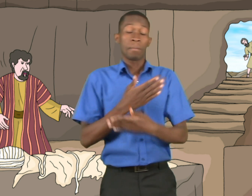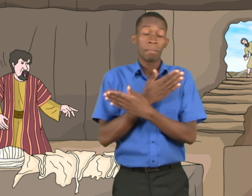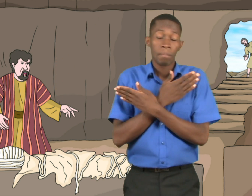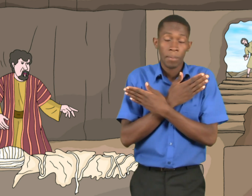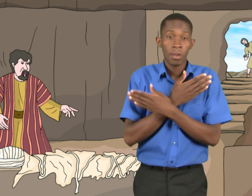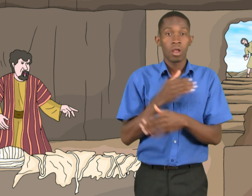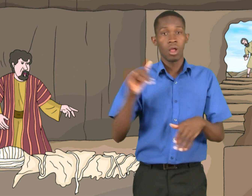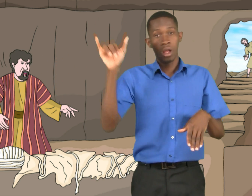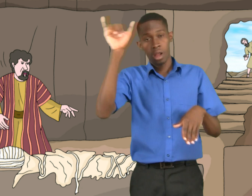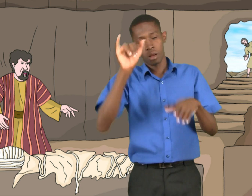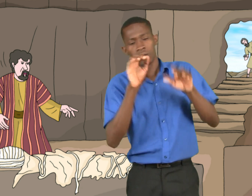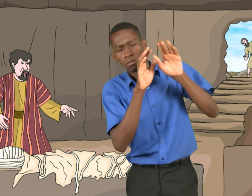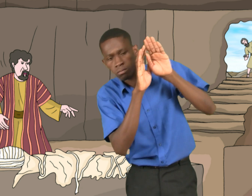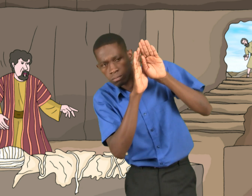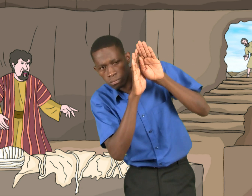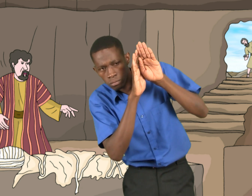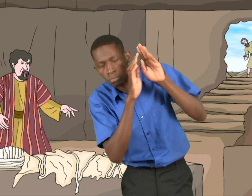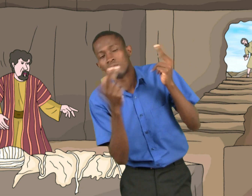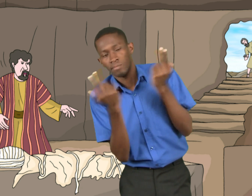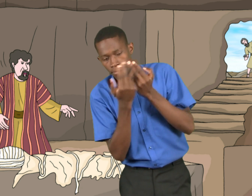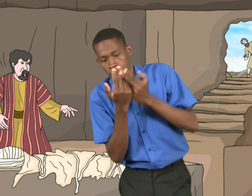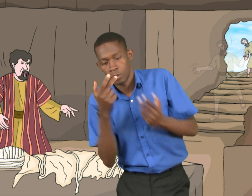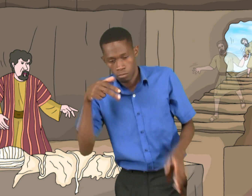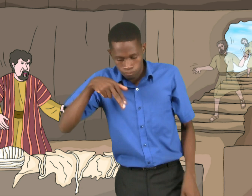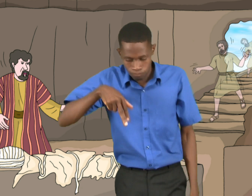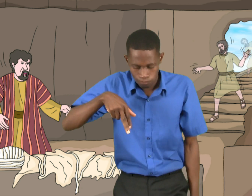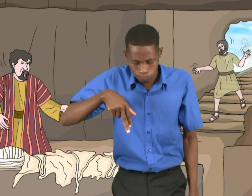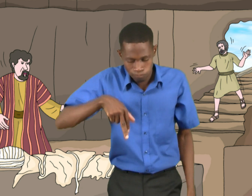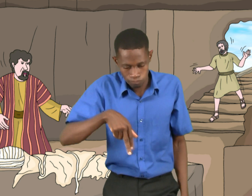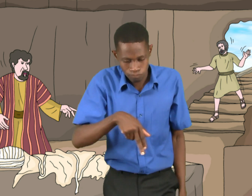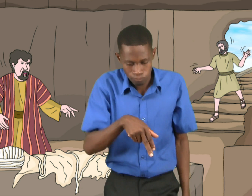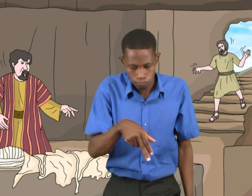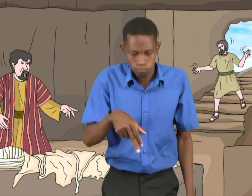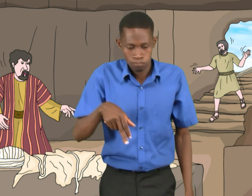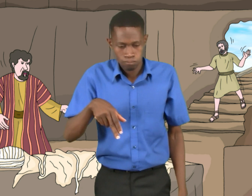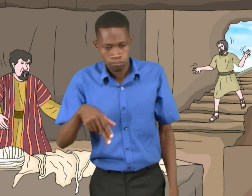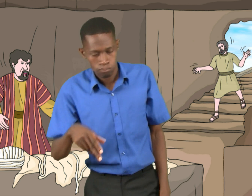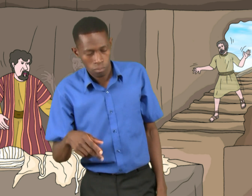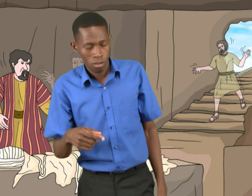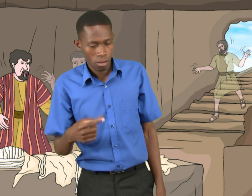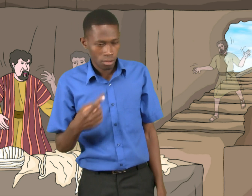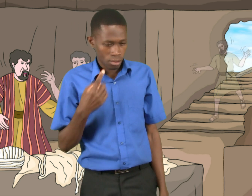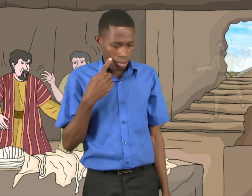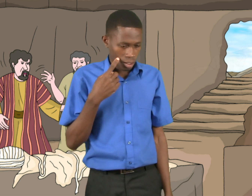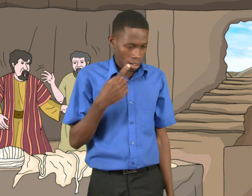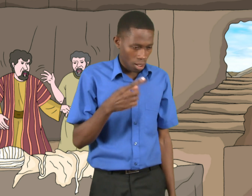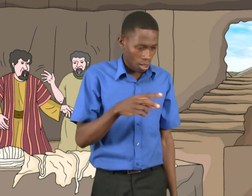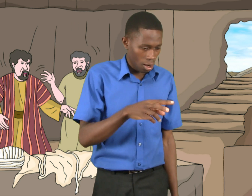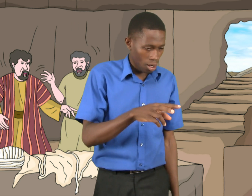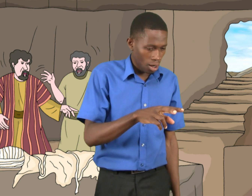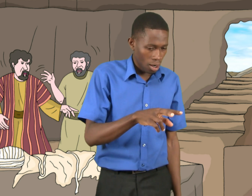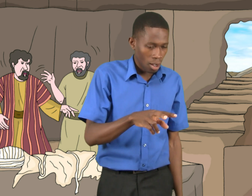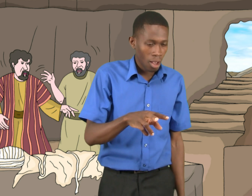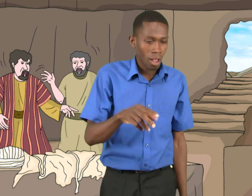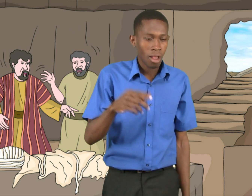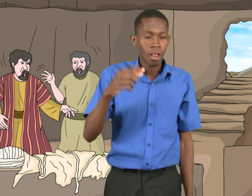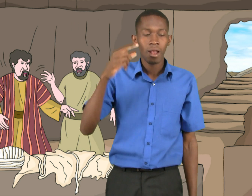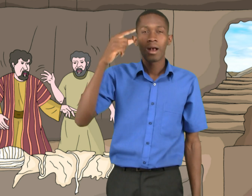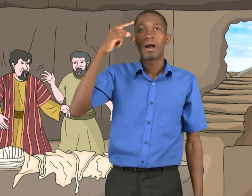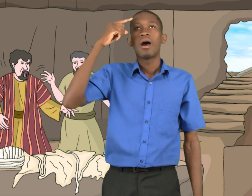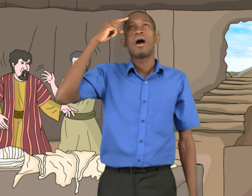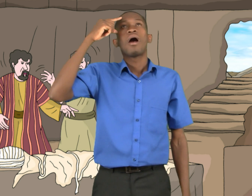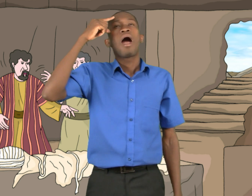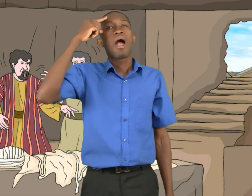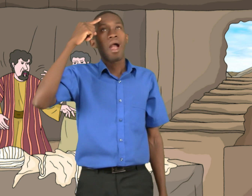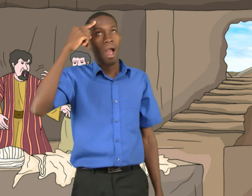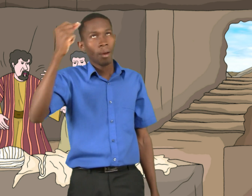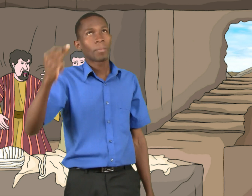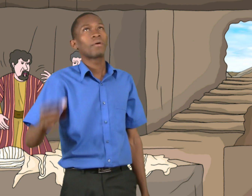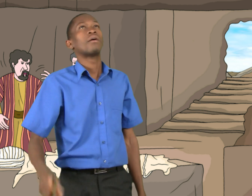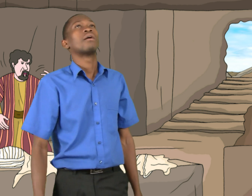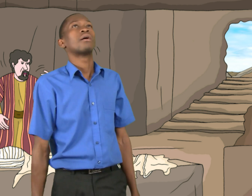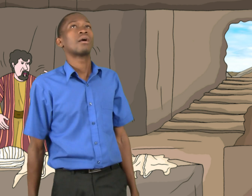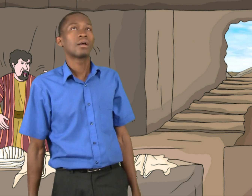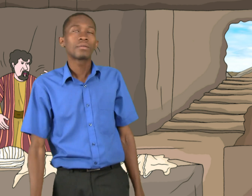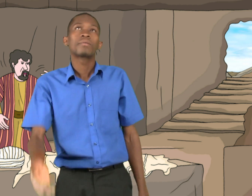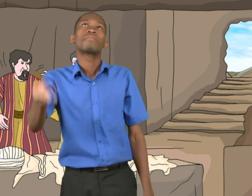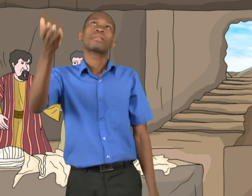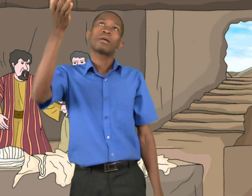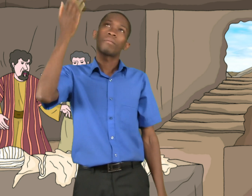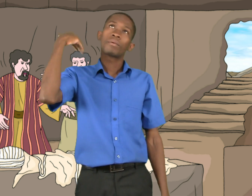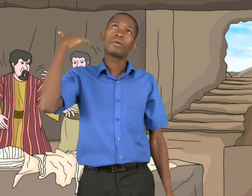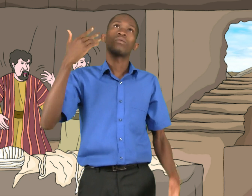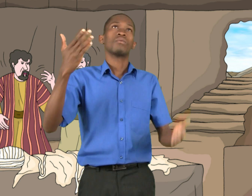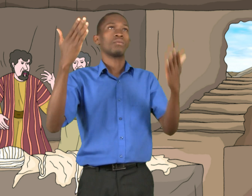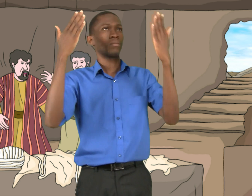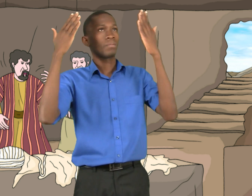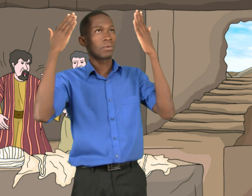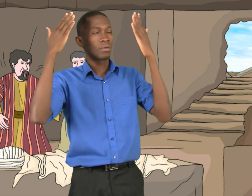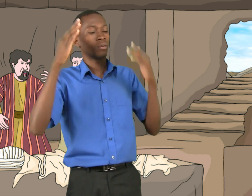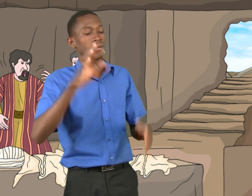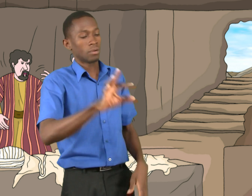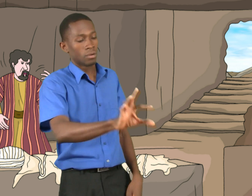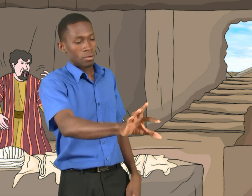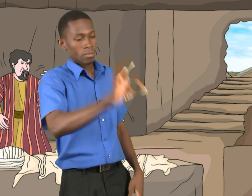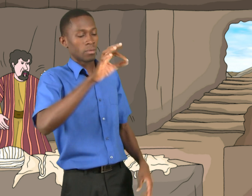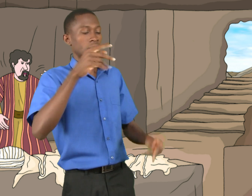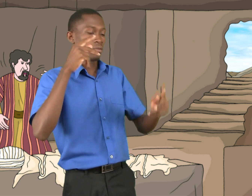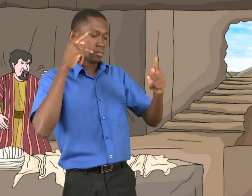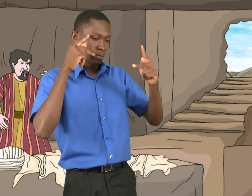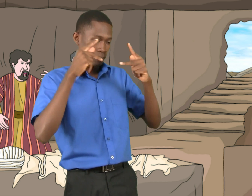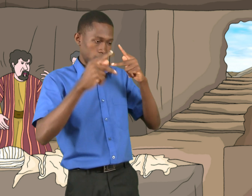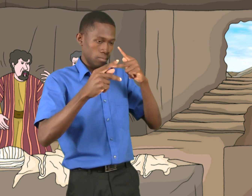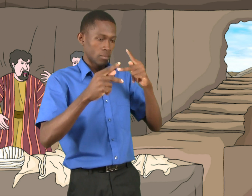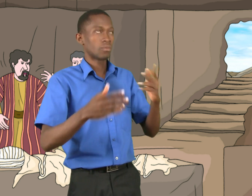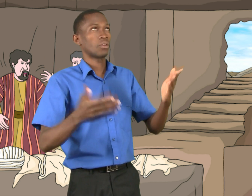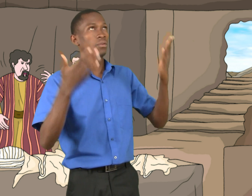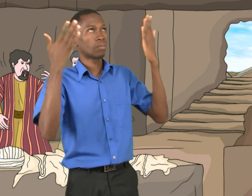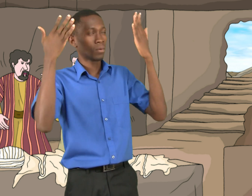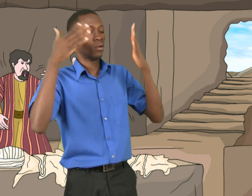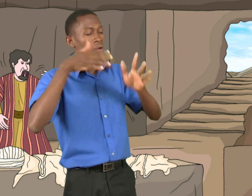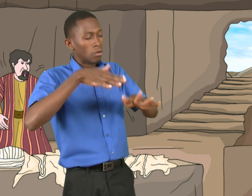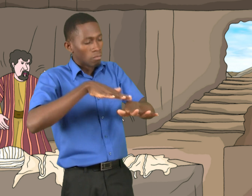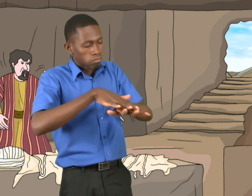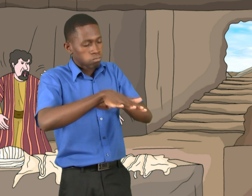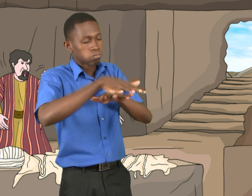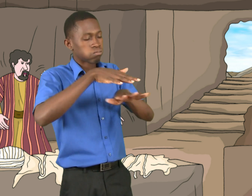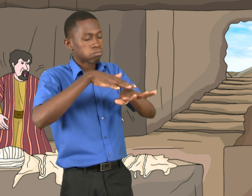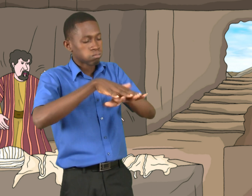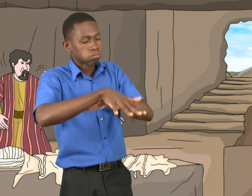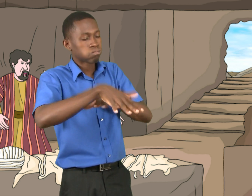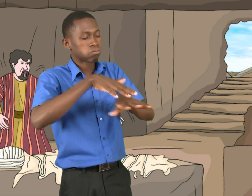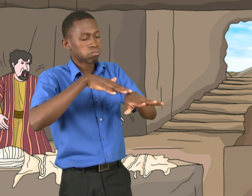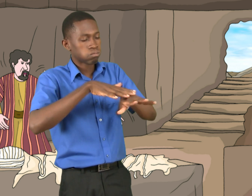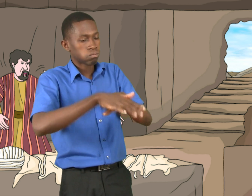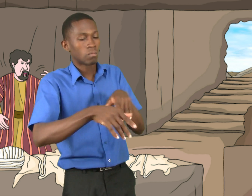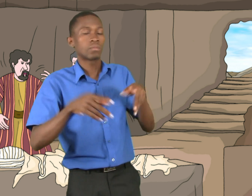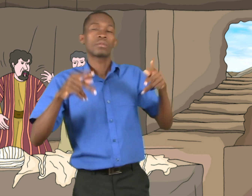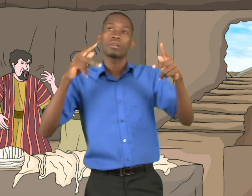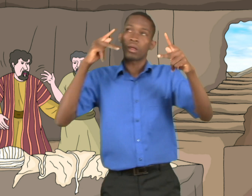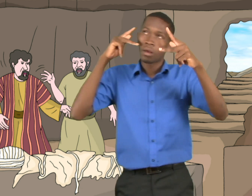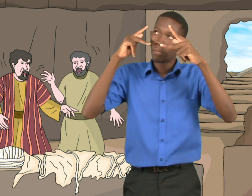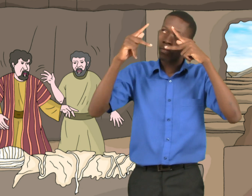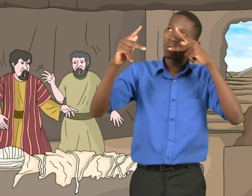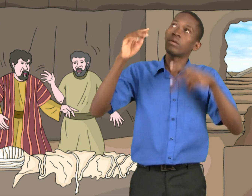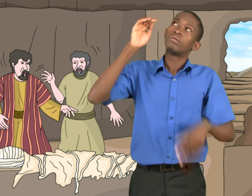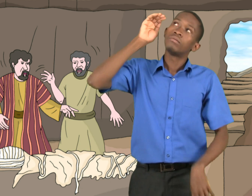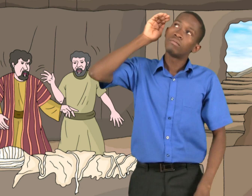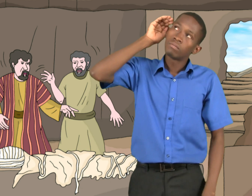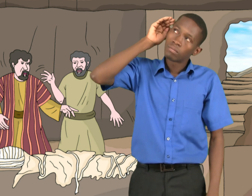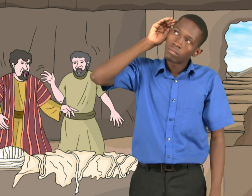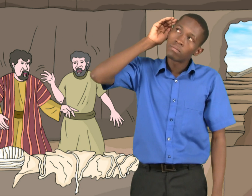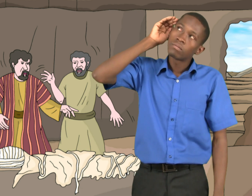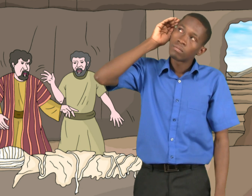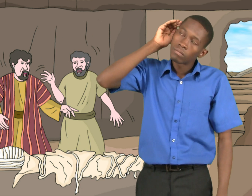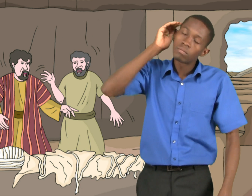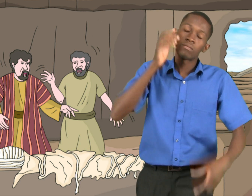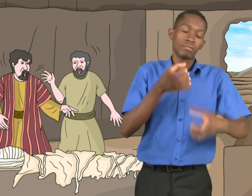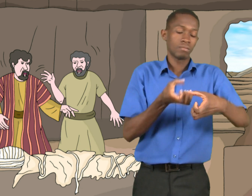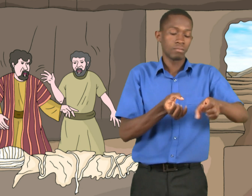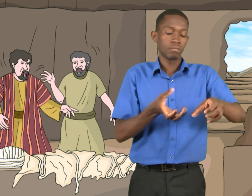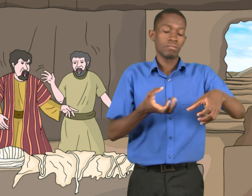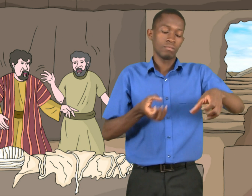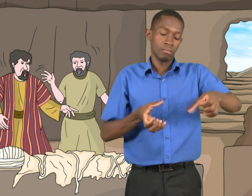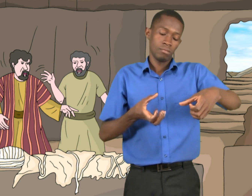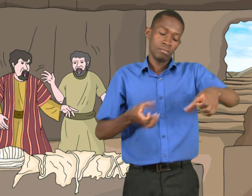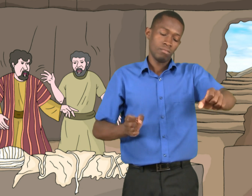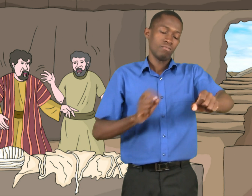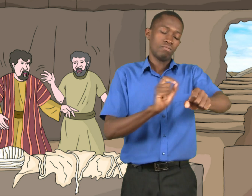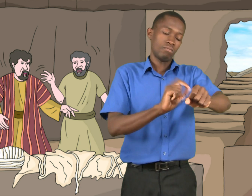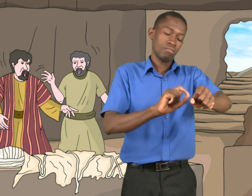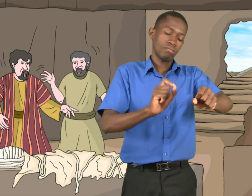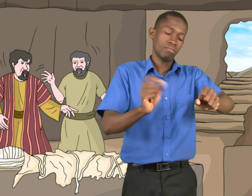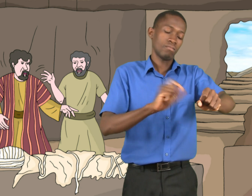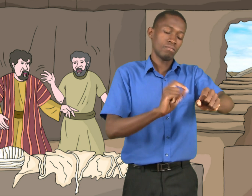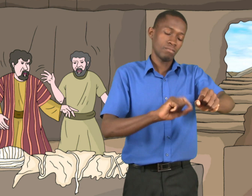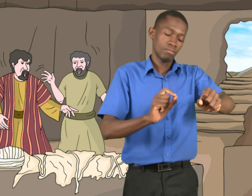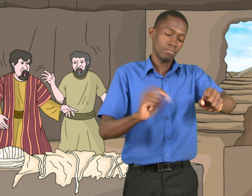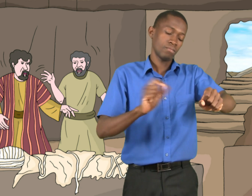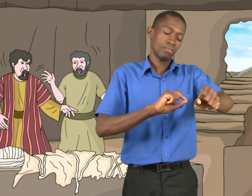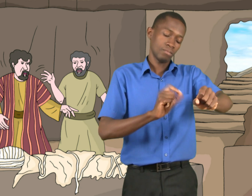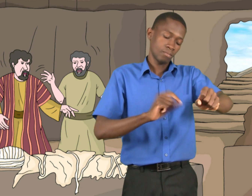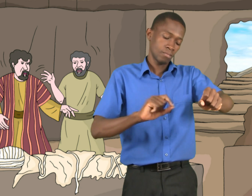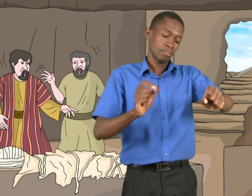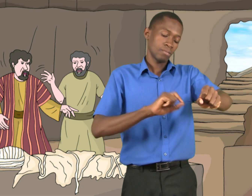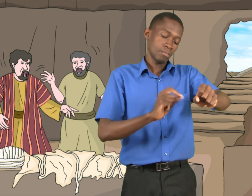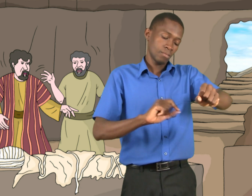Then the other disciple, who had reached the tomb first, also went in.